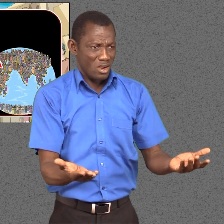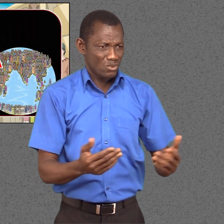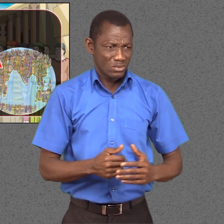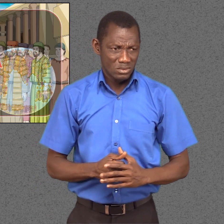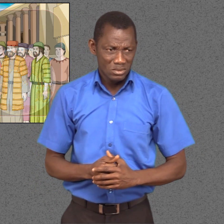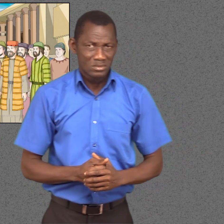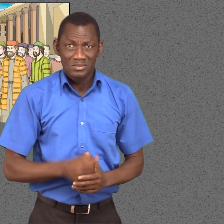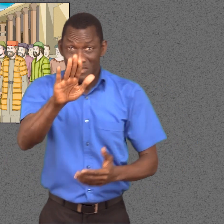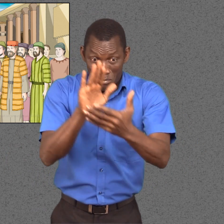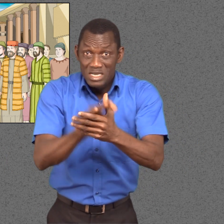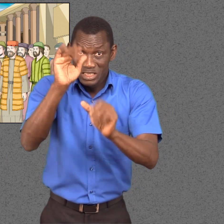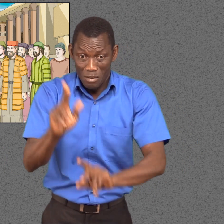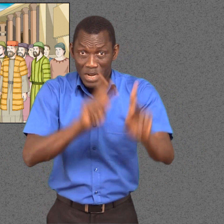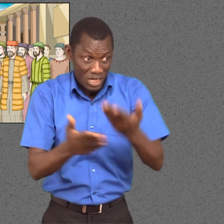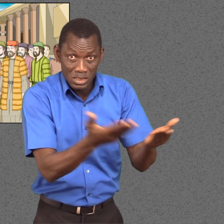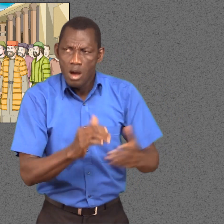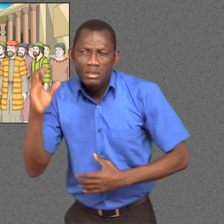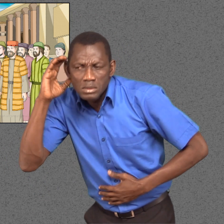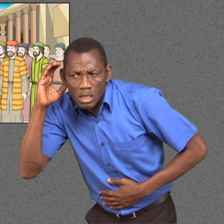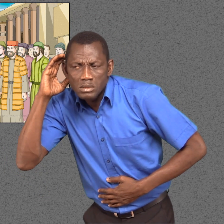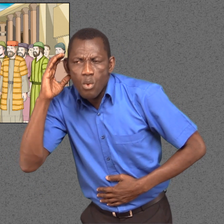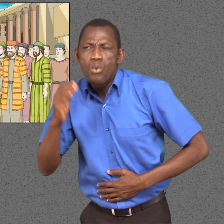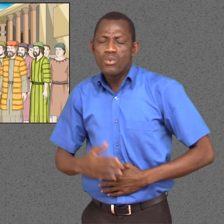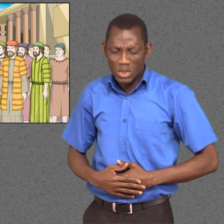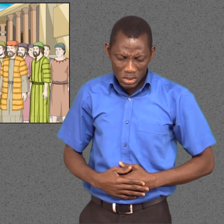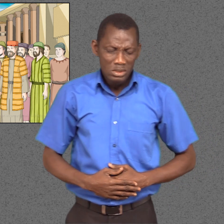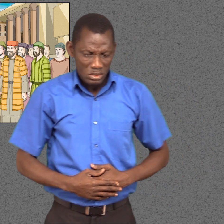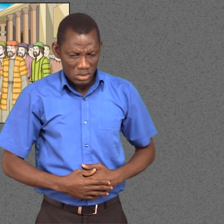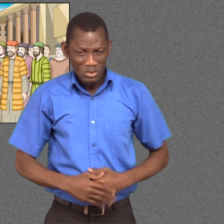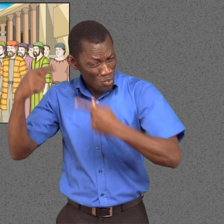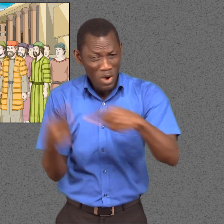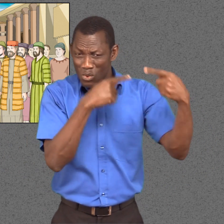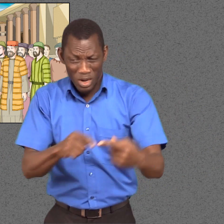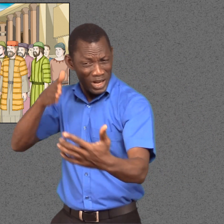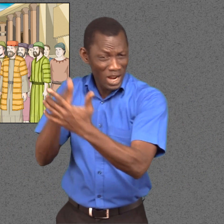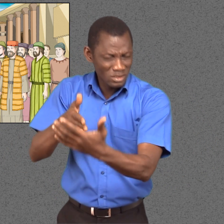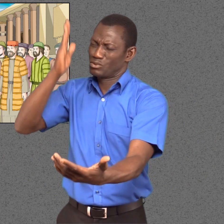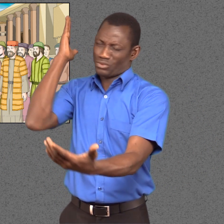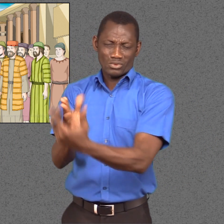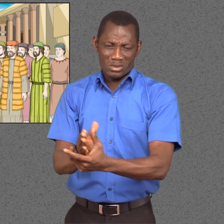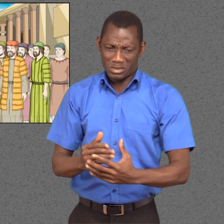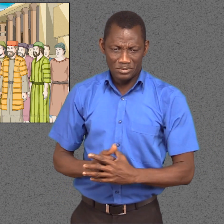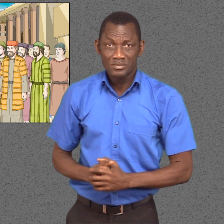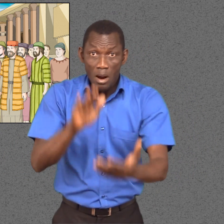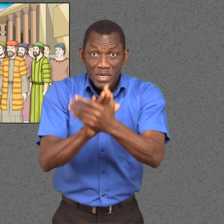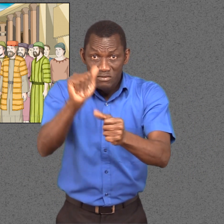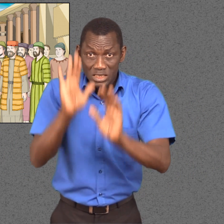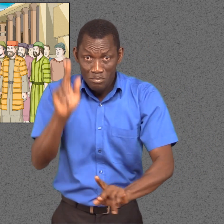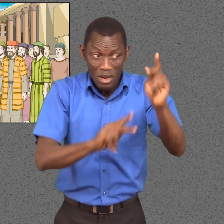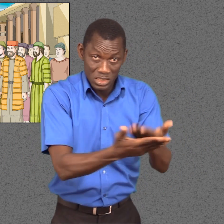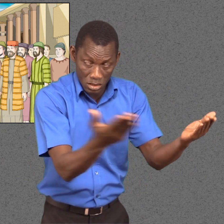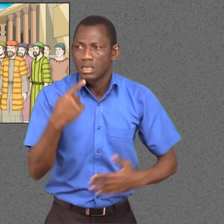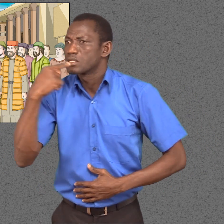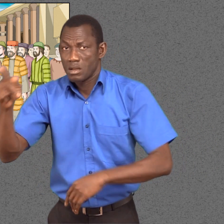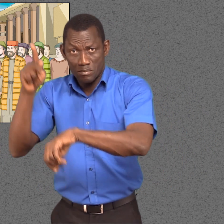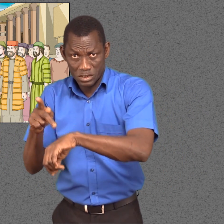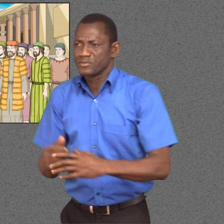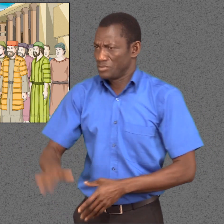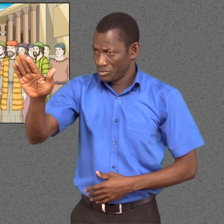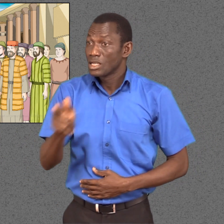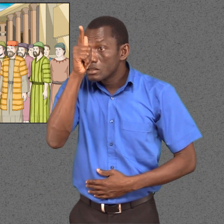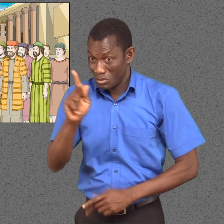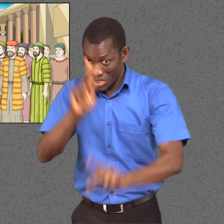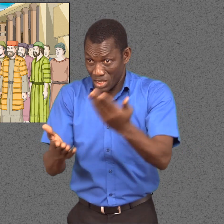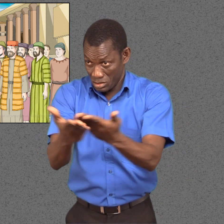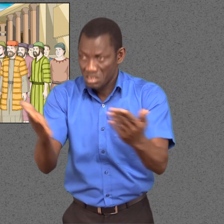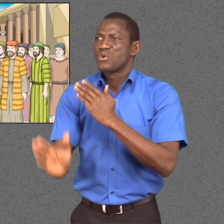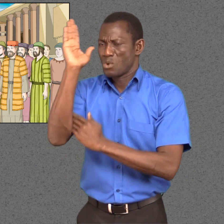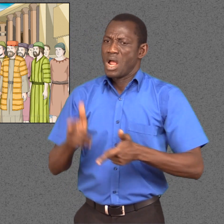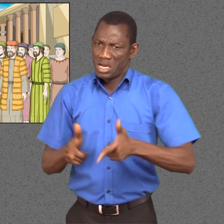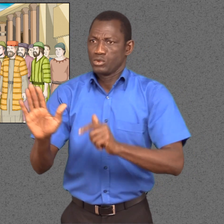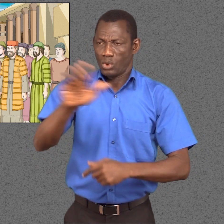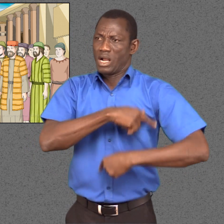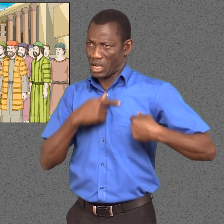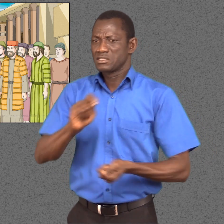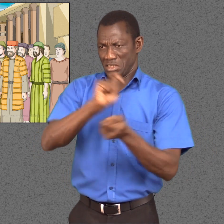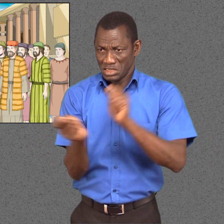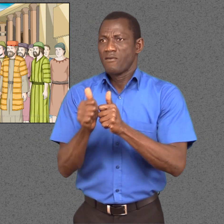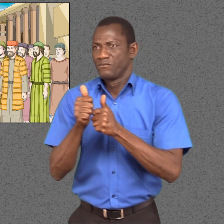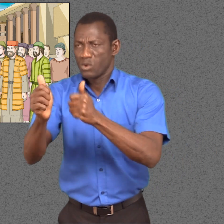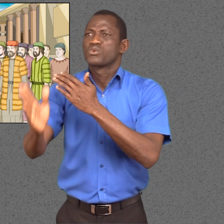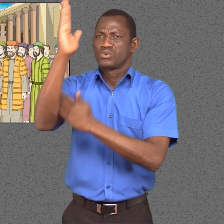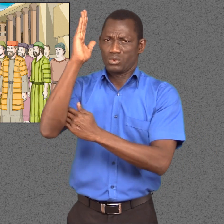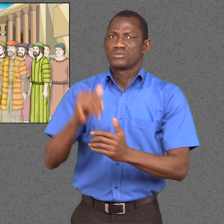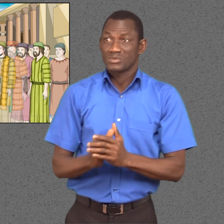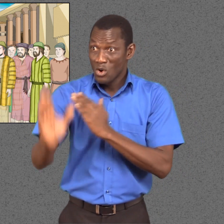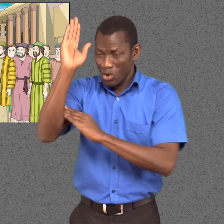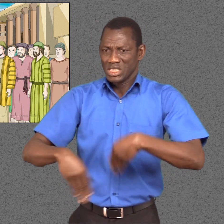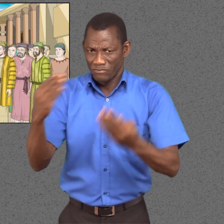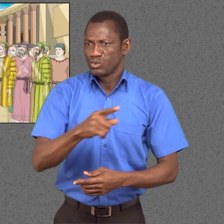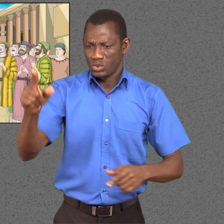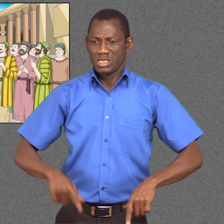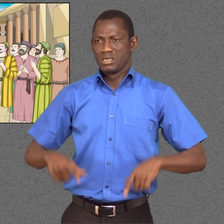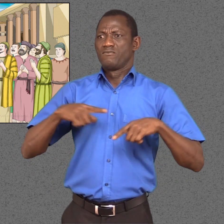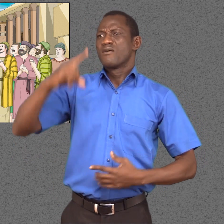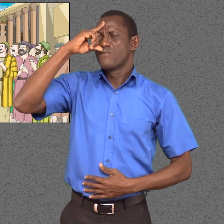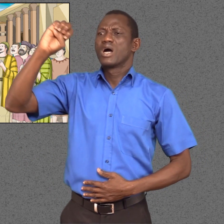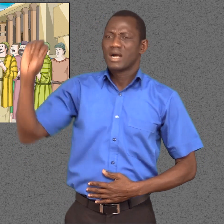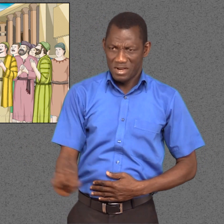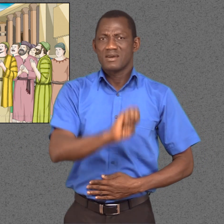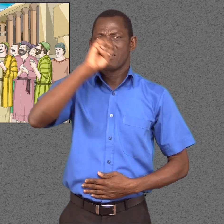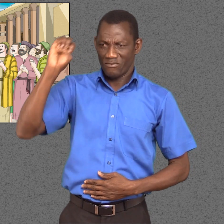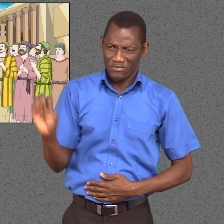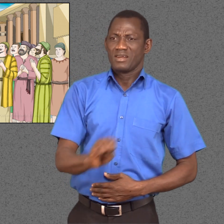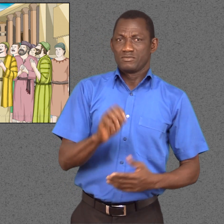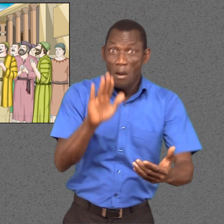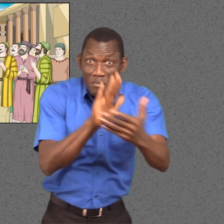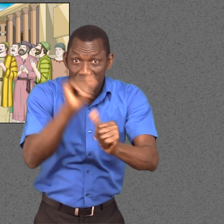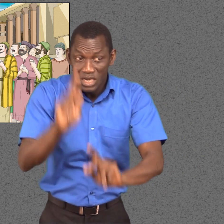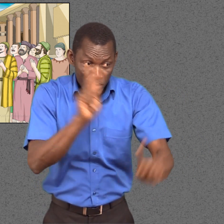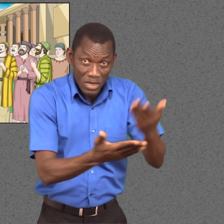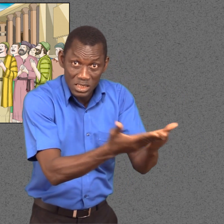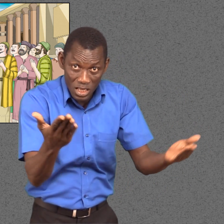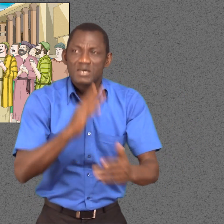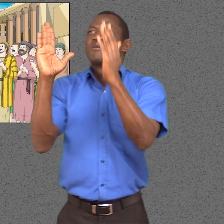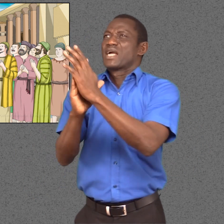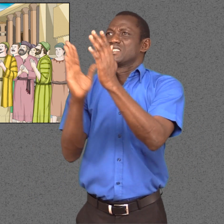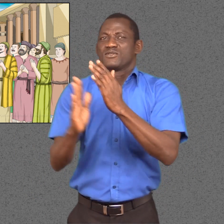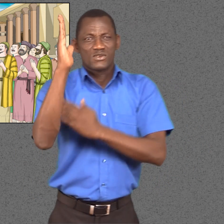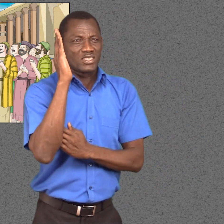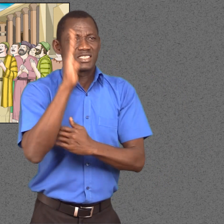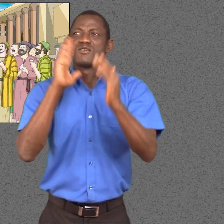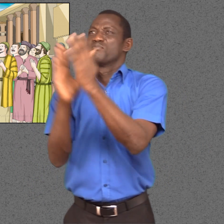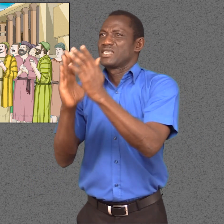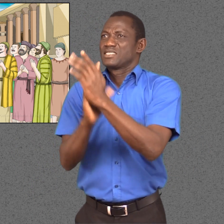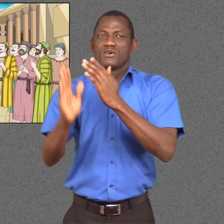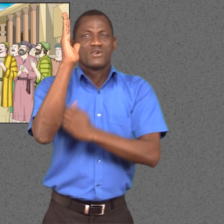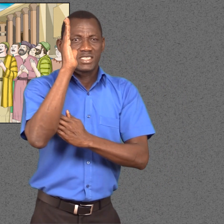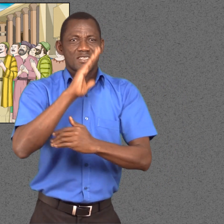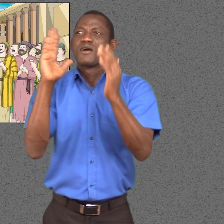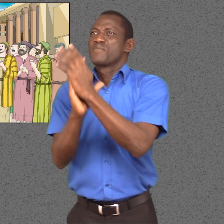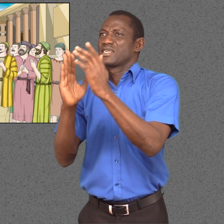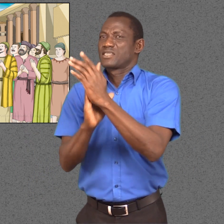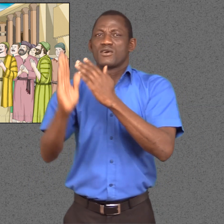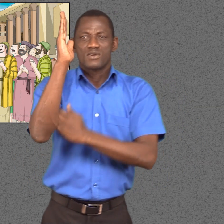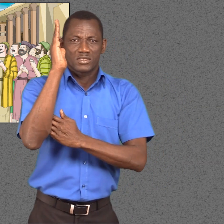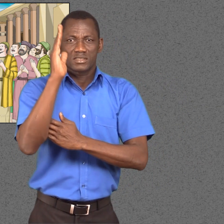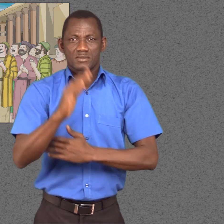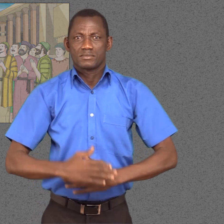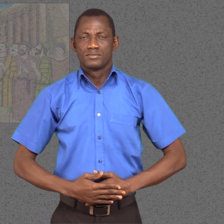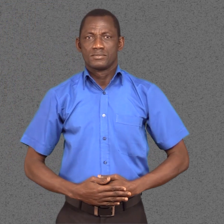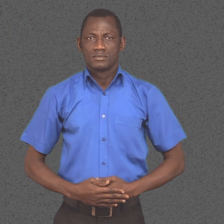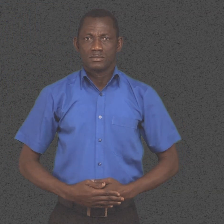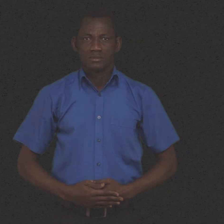When they heard this, their objections were put to rest, and they glorified God, saying, “So then, God has granted even the Gentiles repentance unto life.”